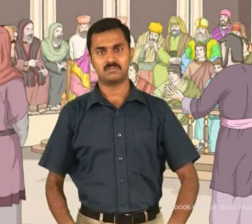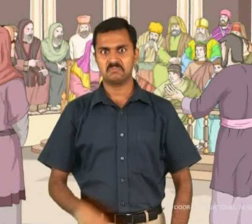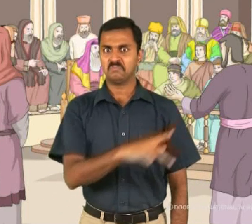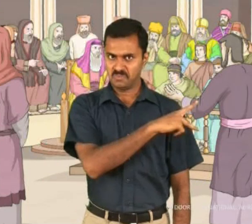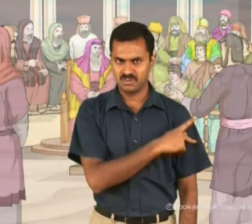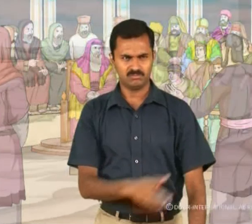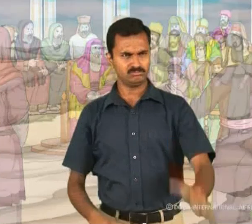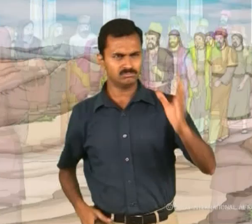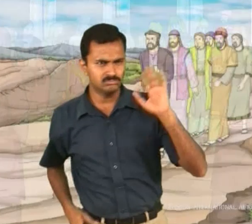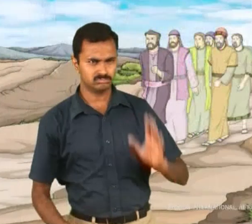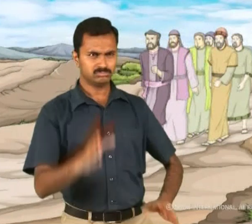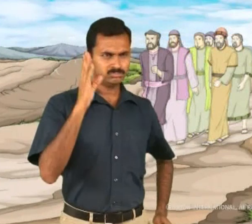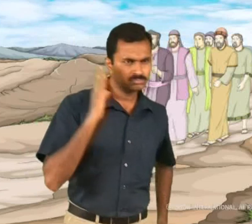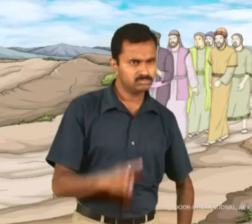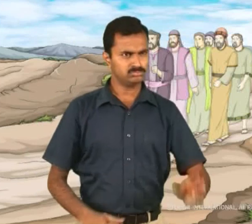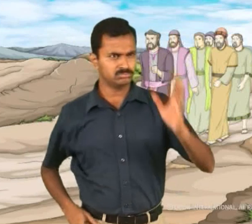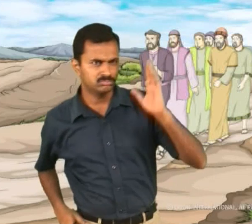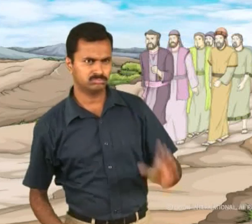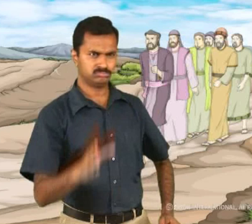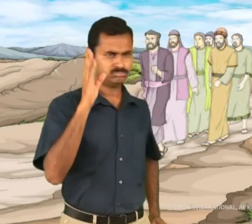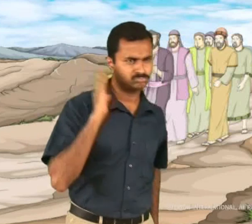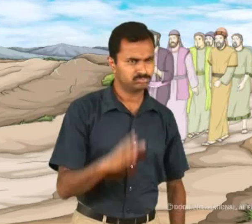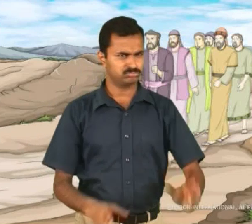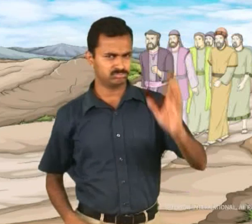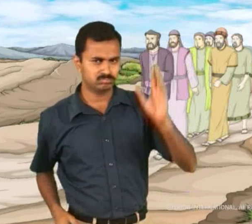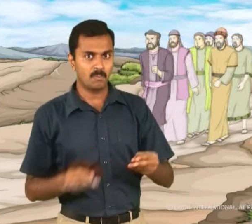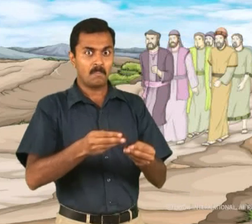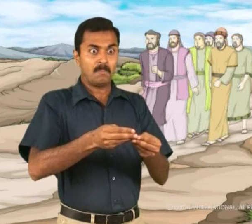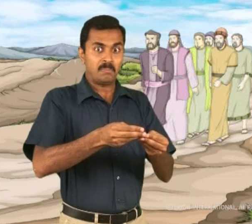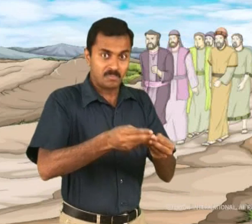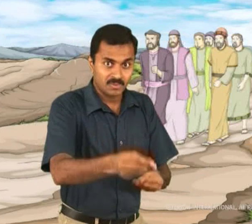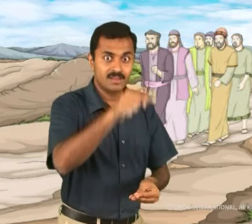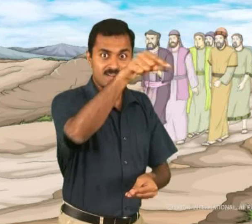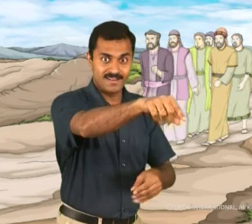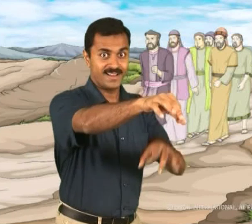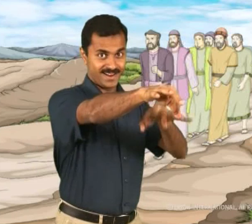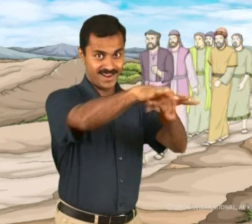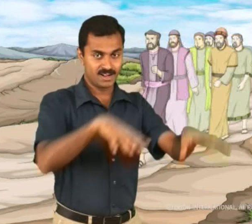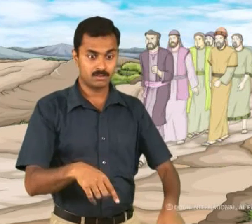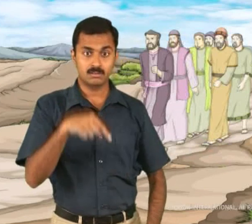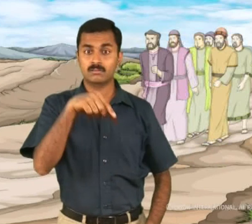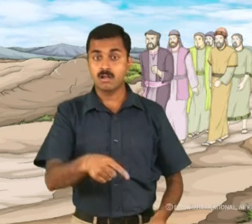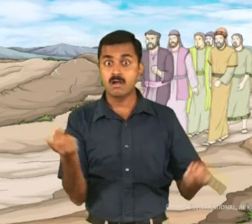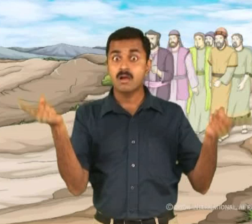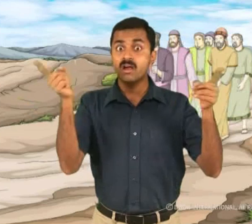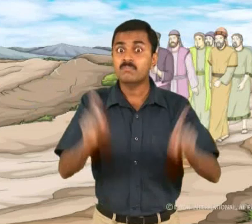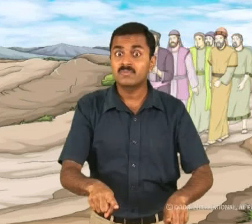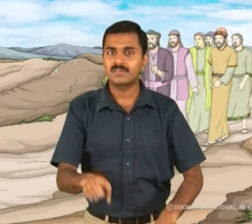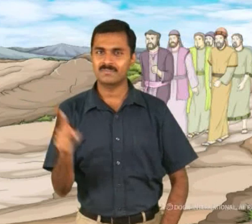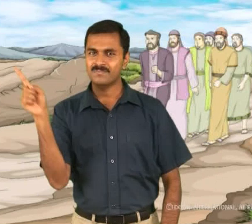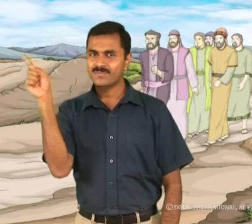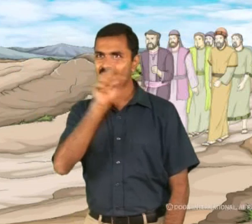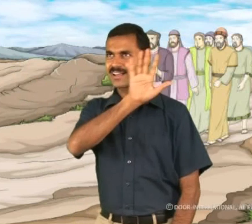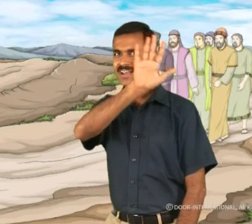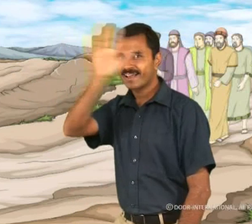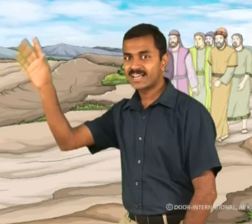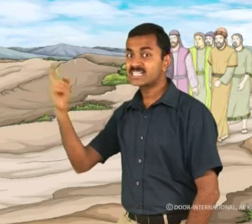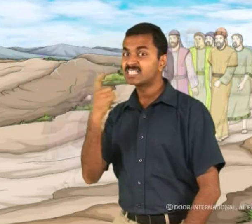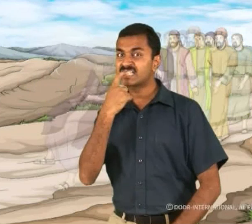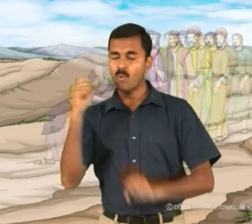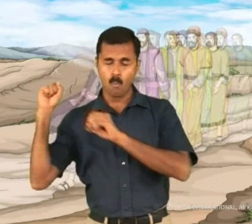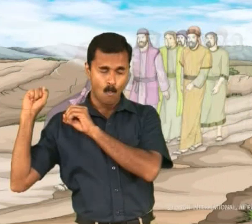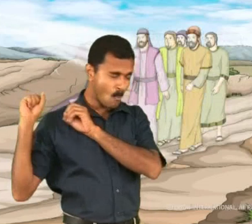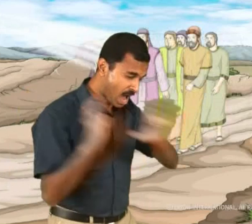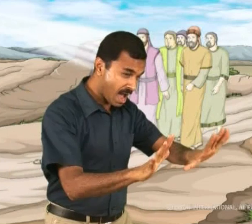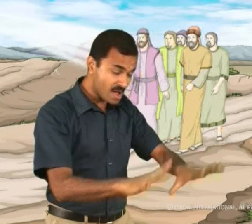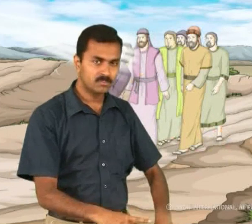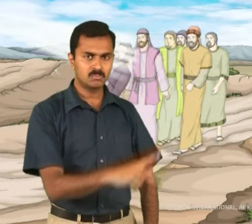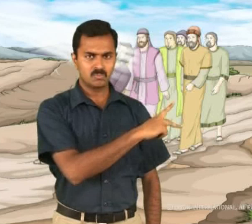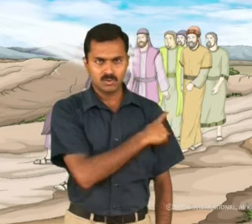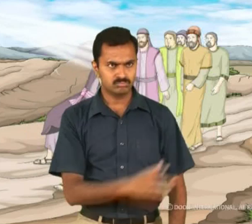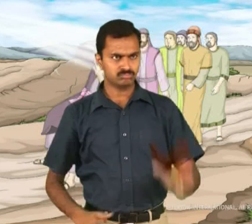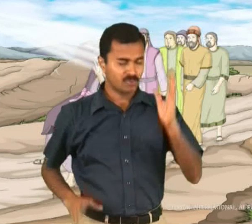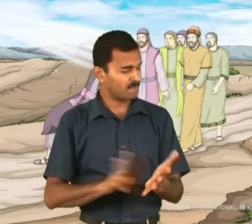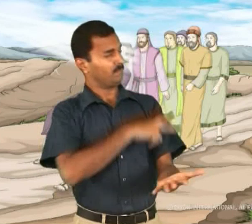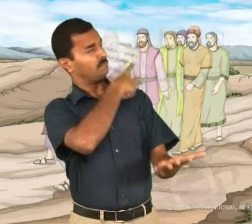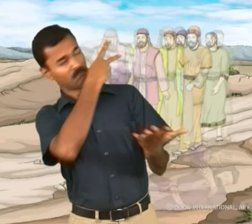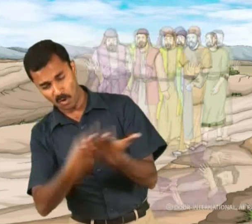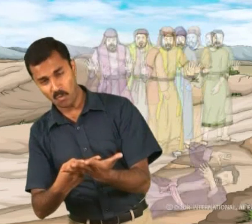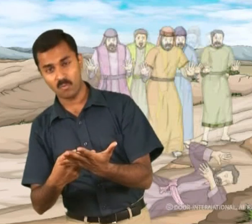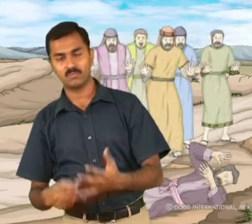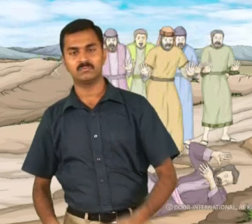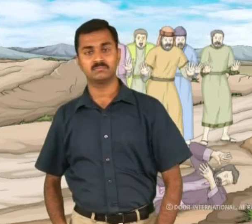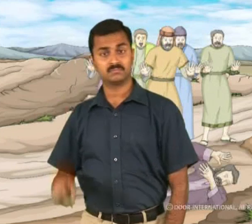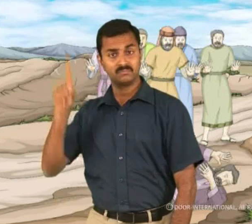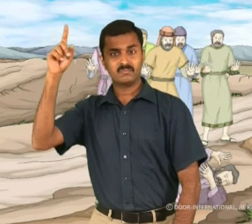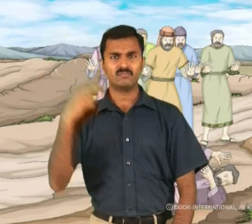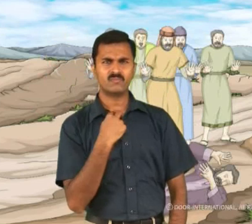As Saul drew near to Damascus on his journey, suddenly a light from heaven flashed around him.